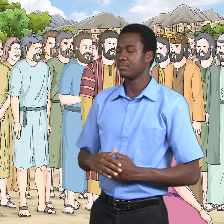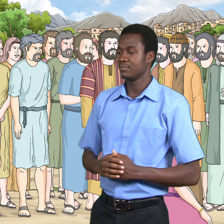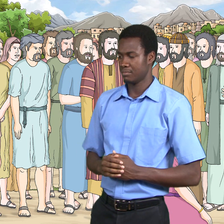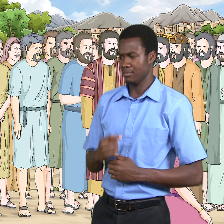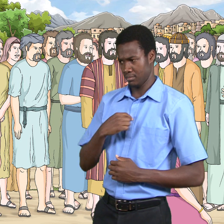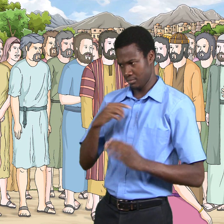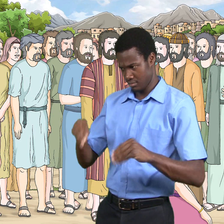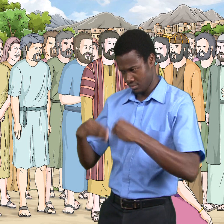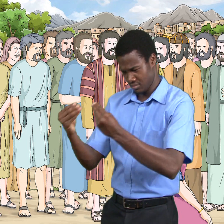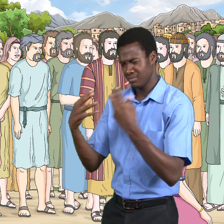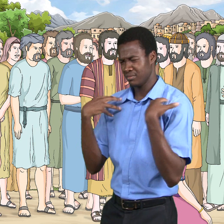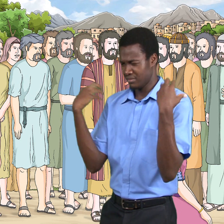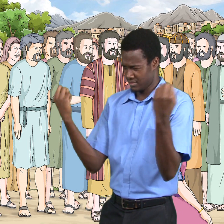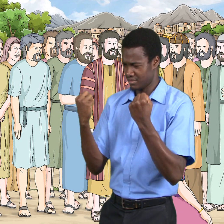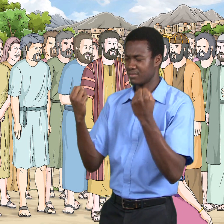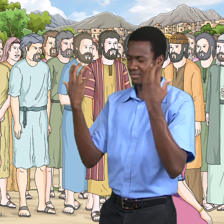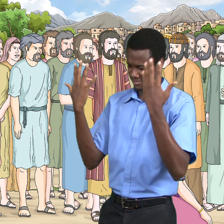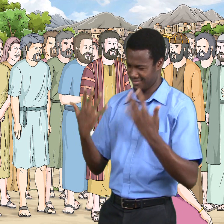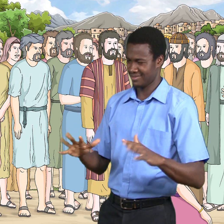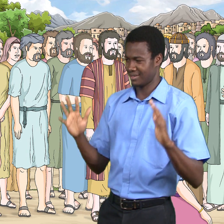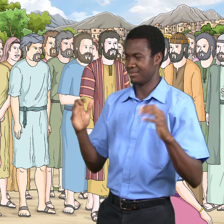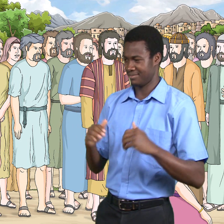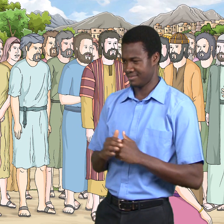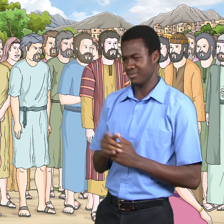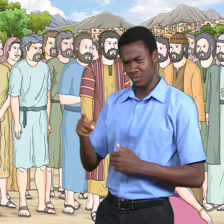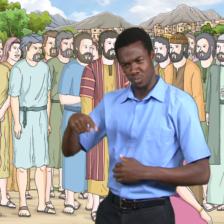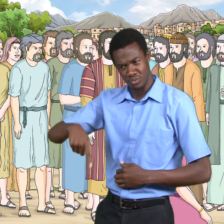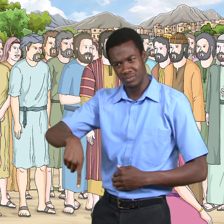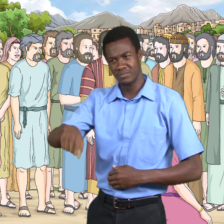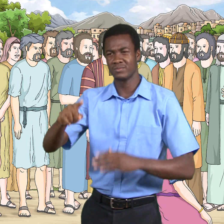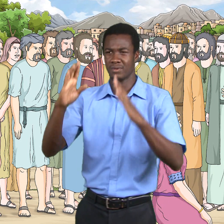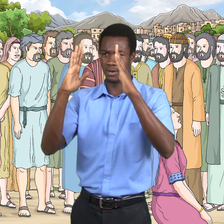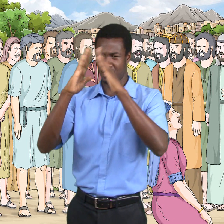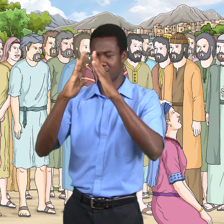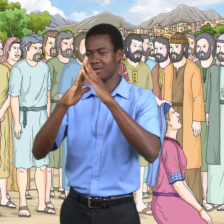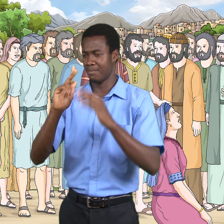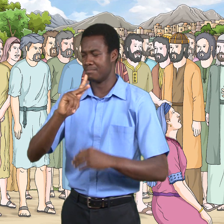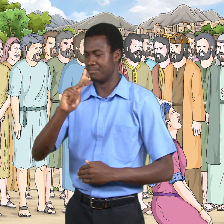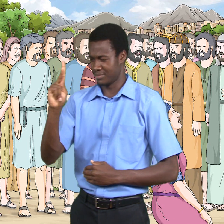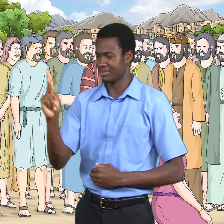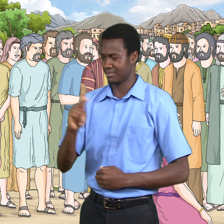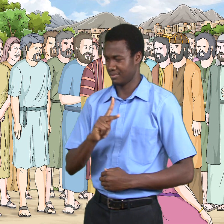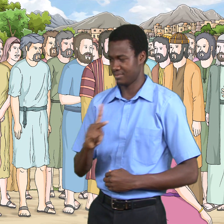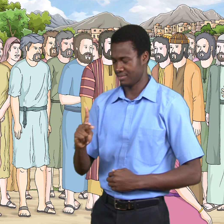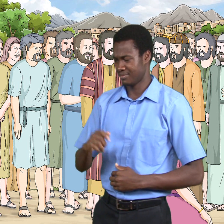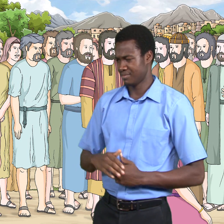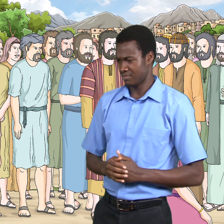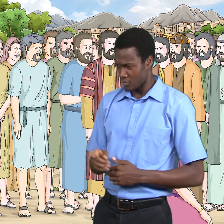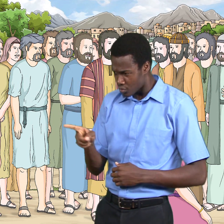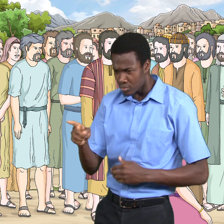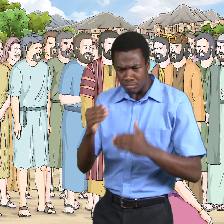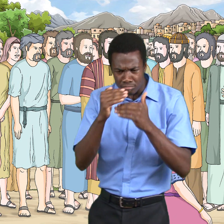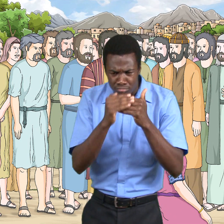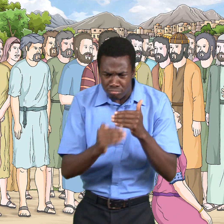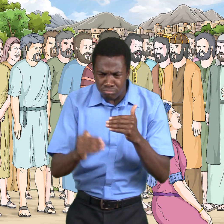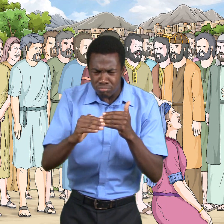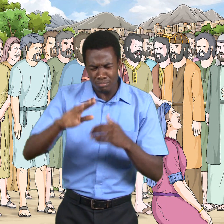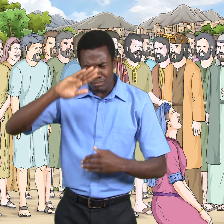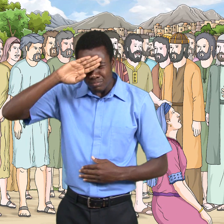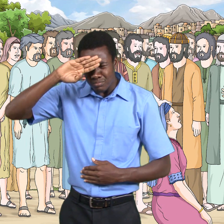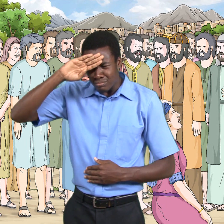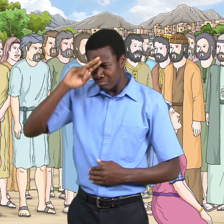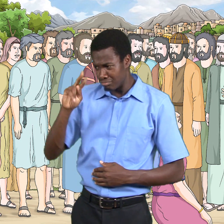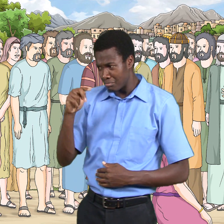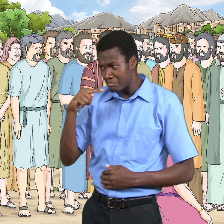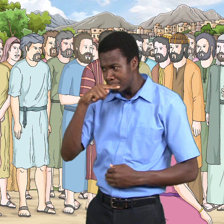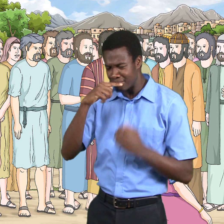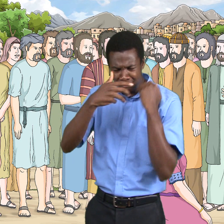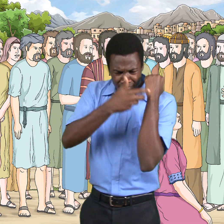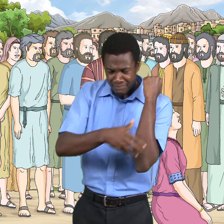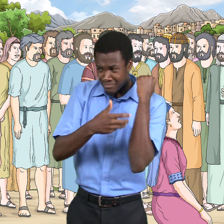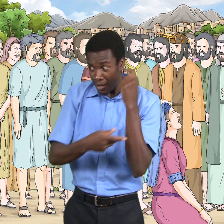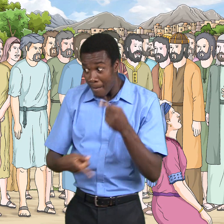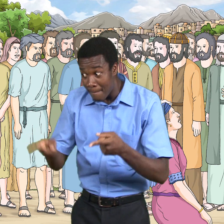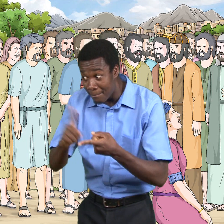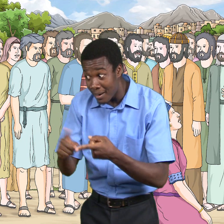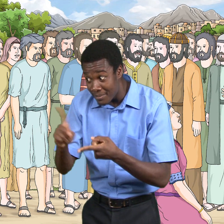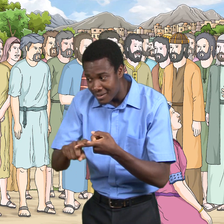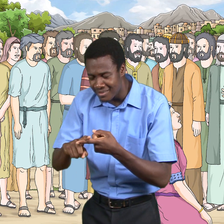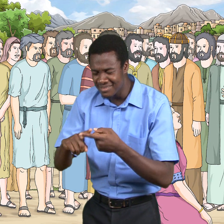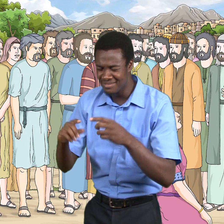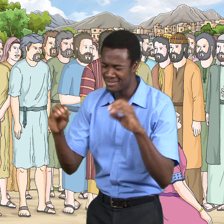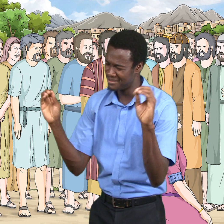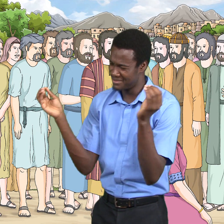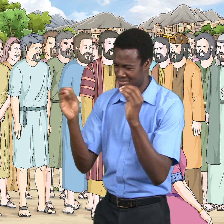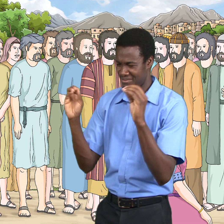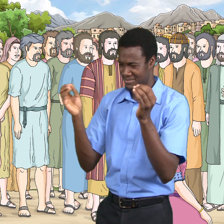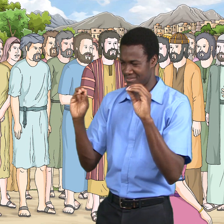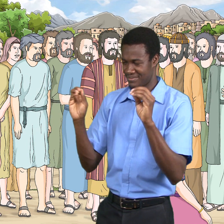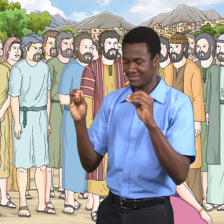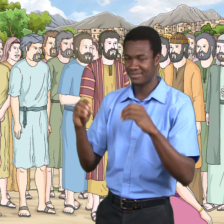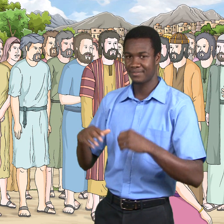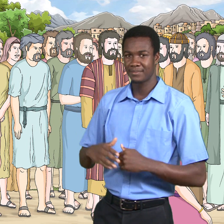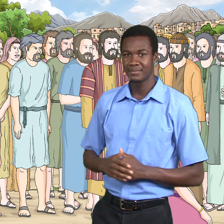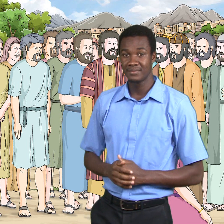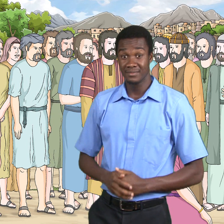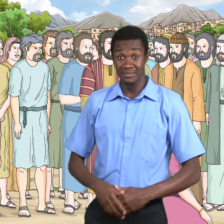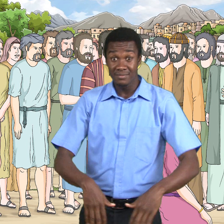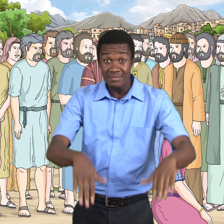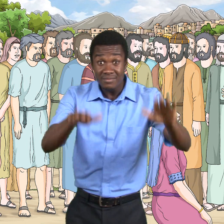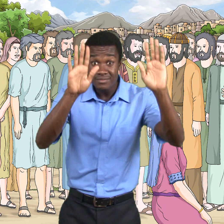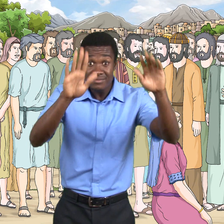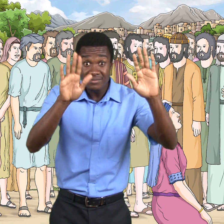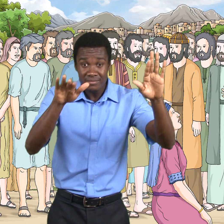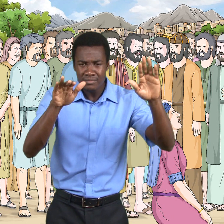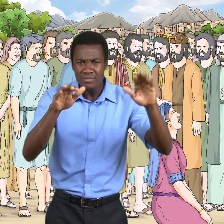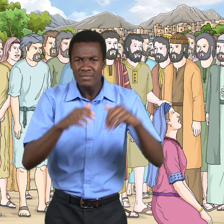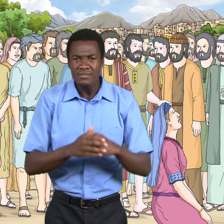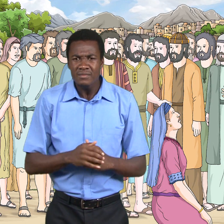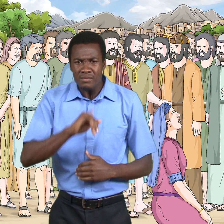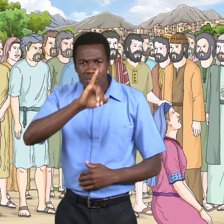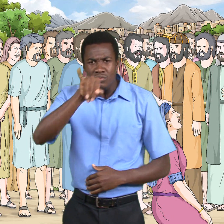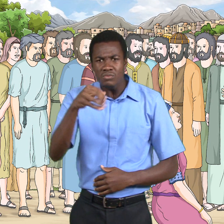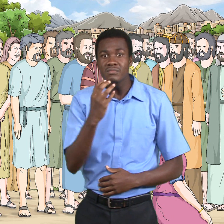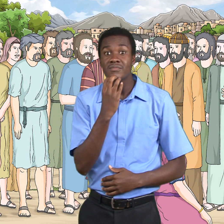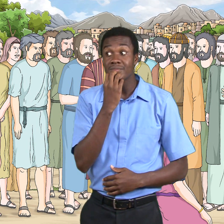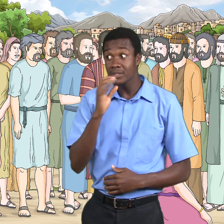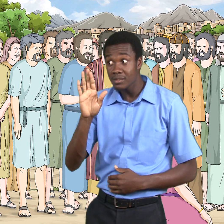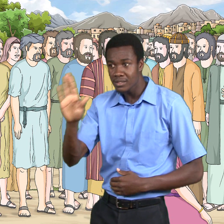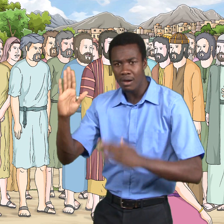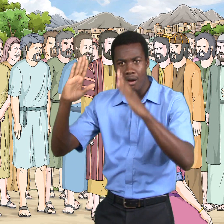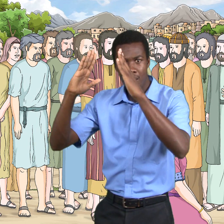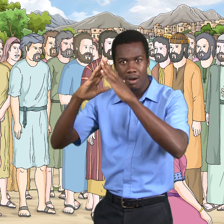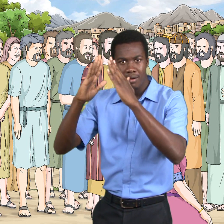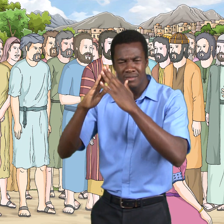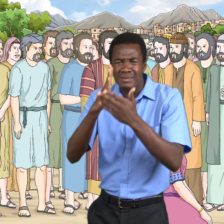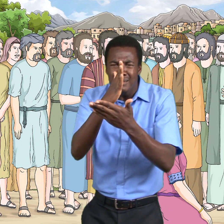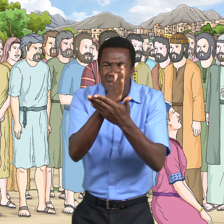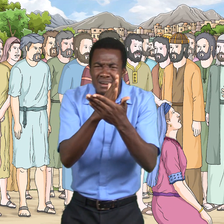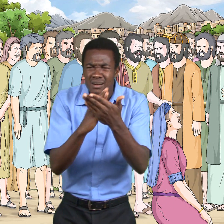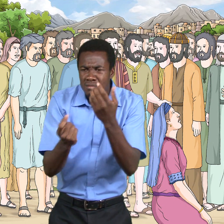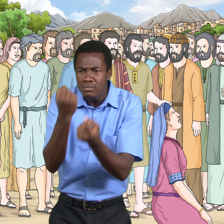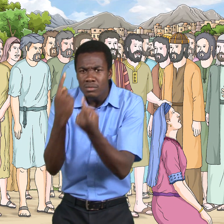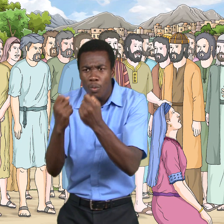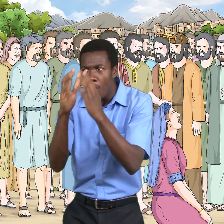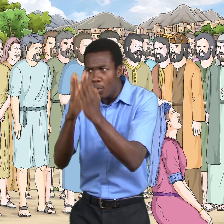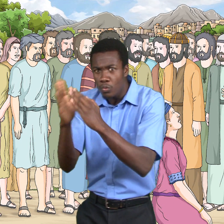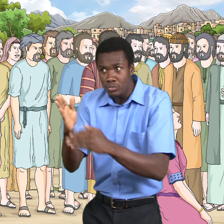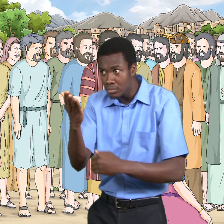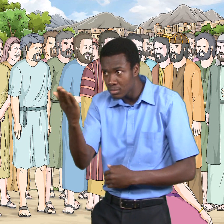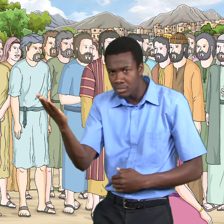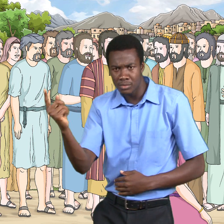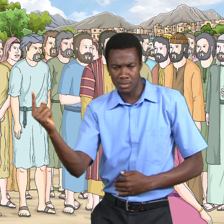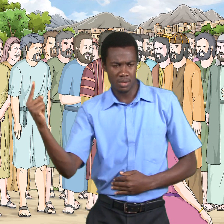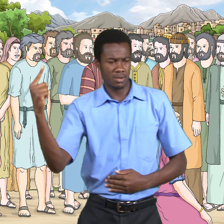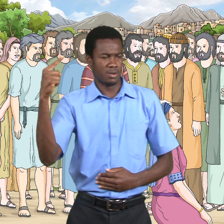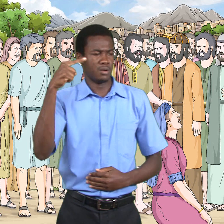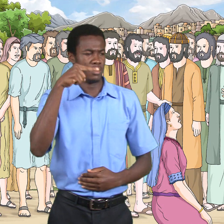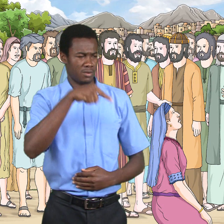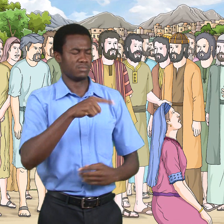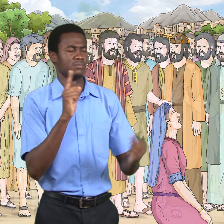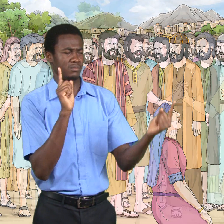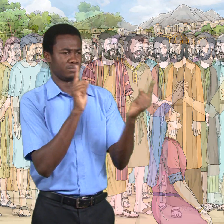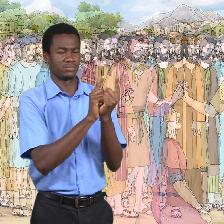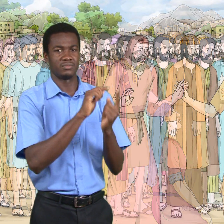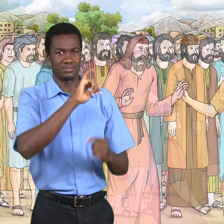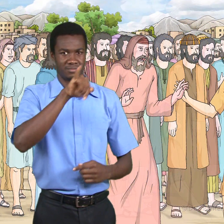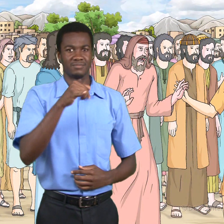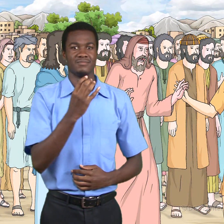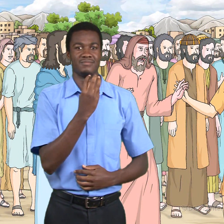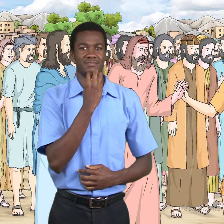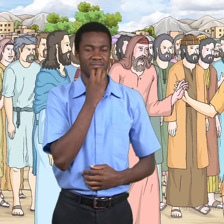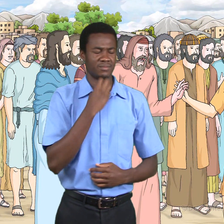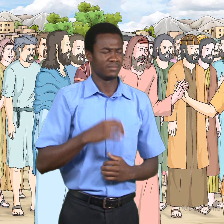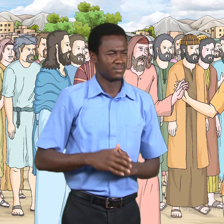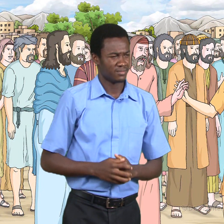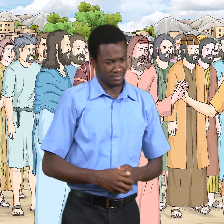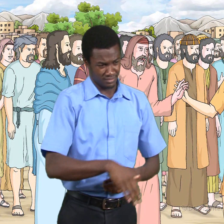“Daughter,” said Jesus, “your faith has healed you. Go in peace and be free of your affliction.”